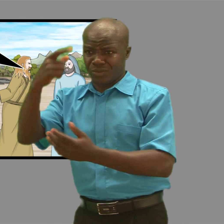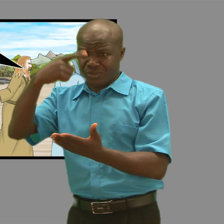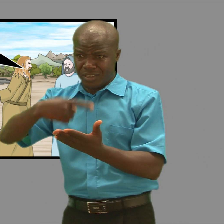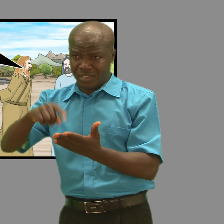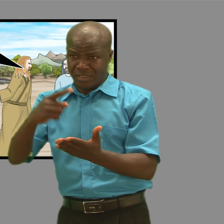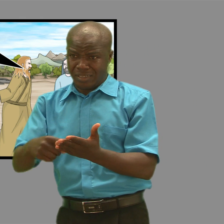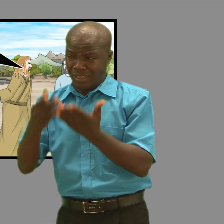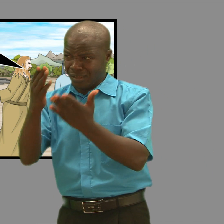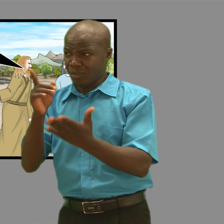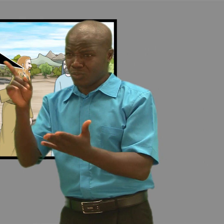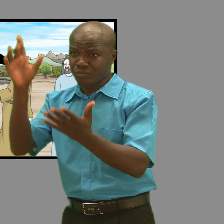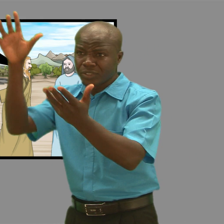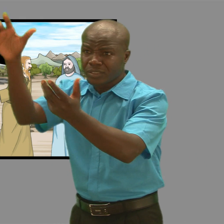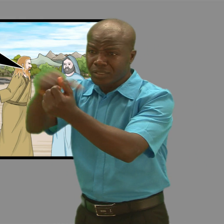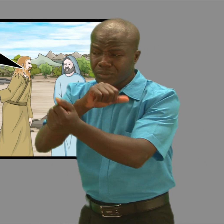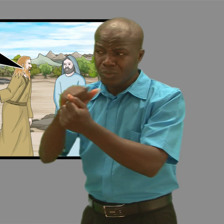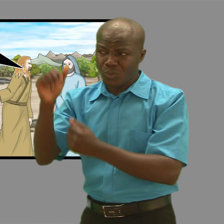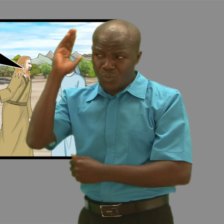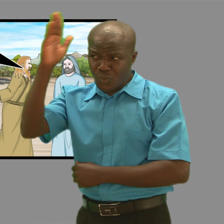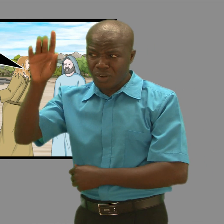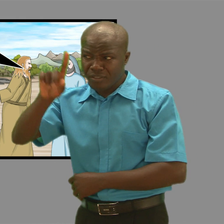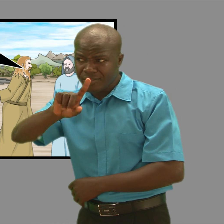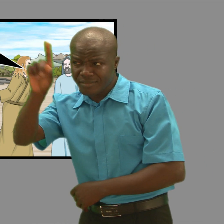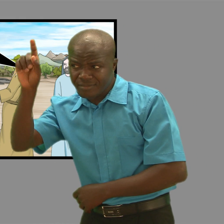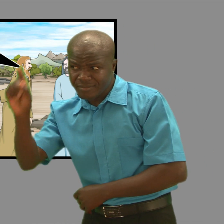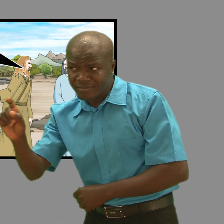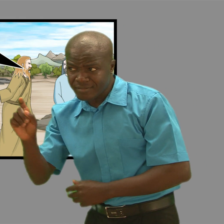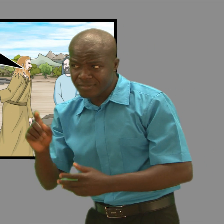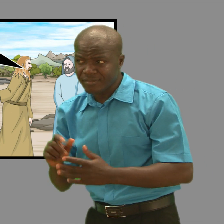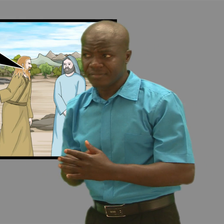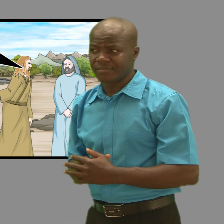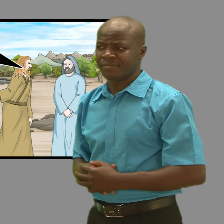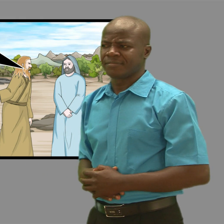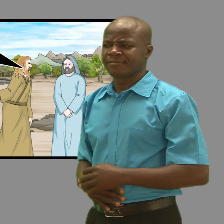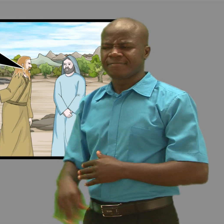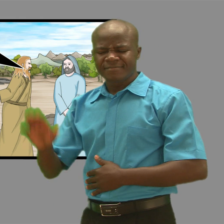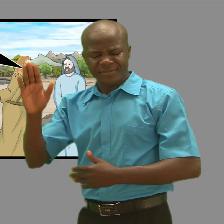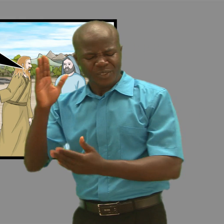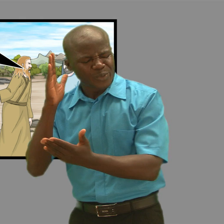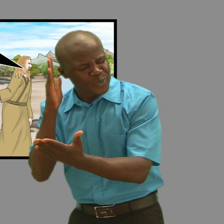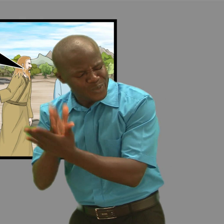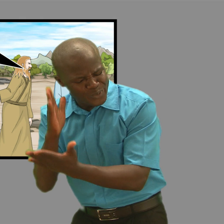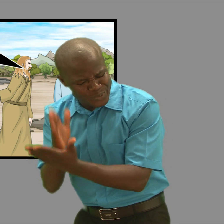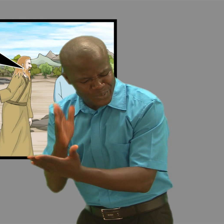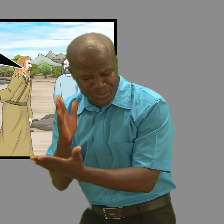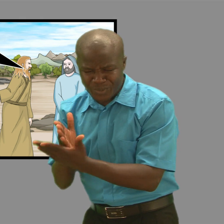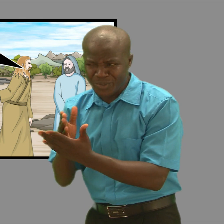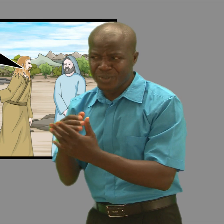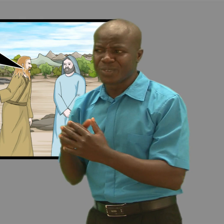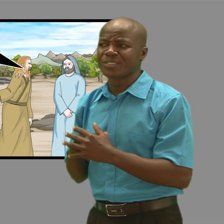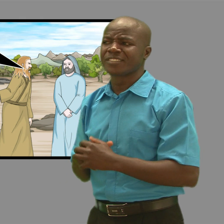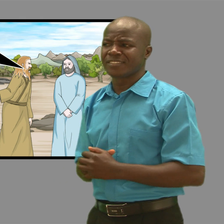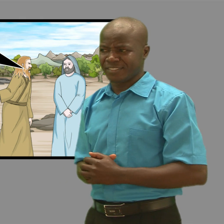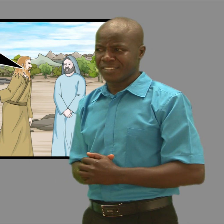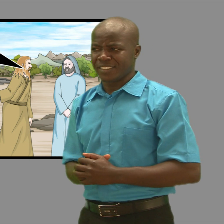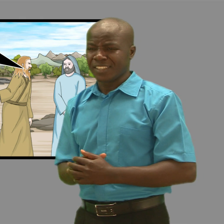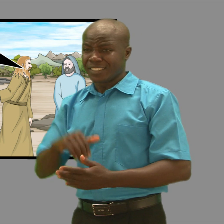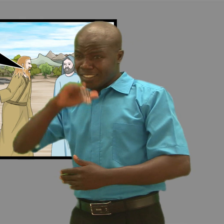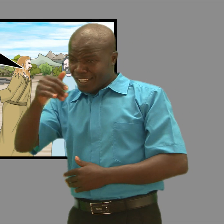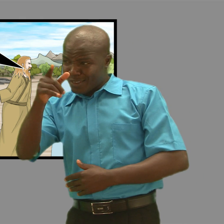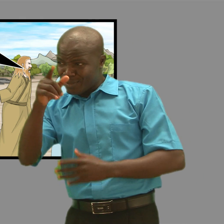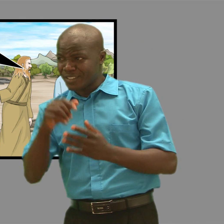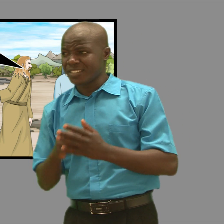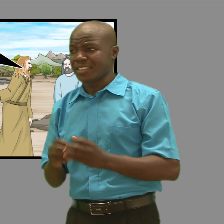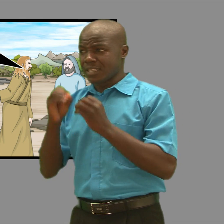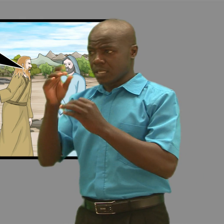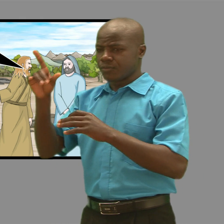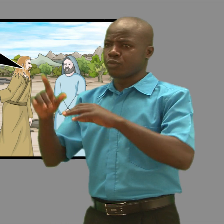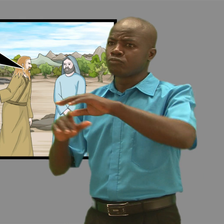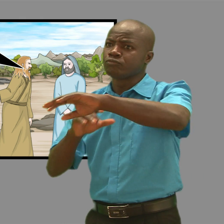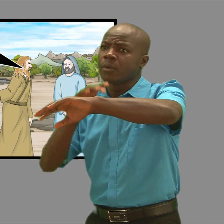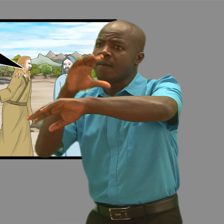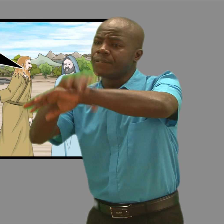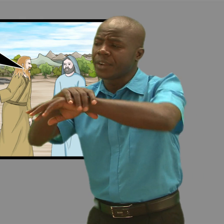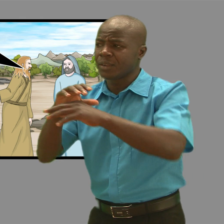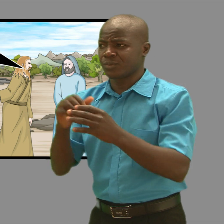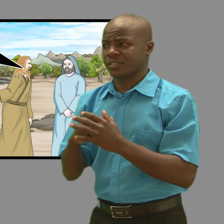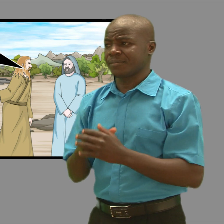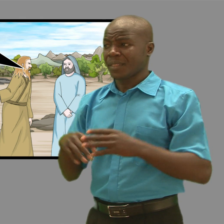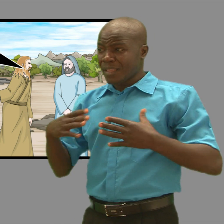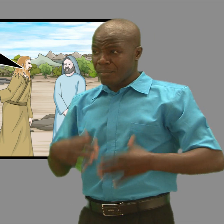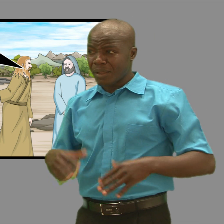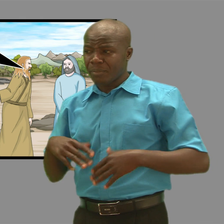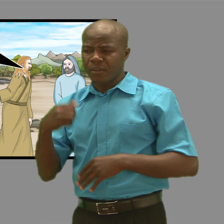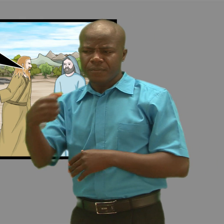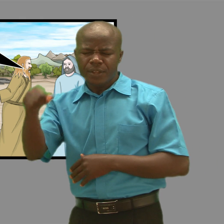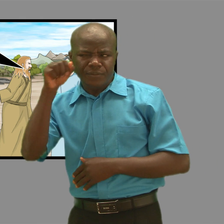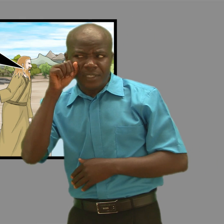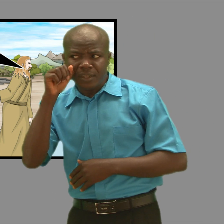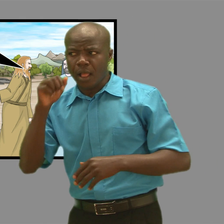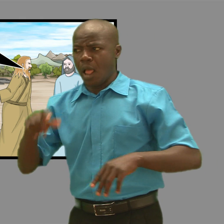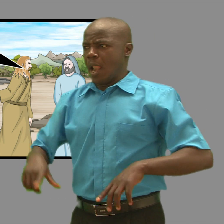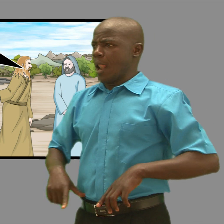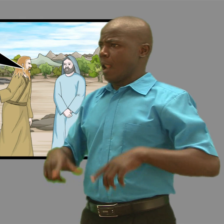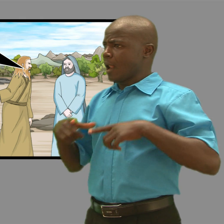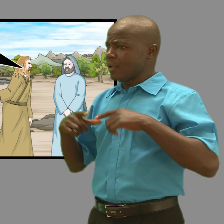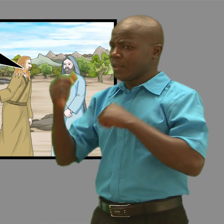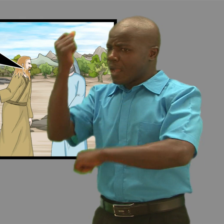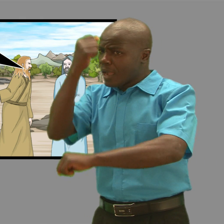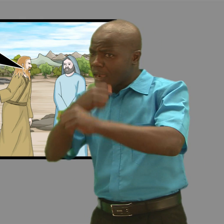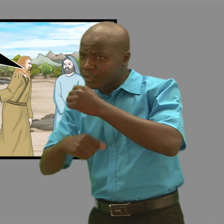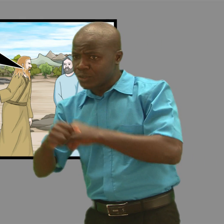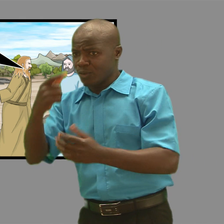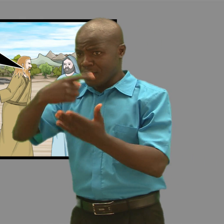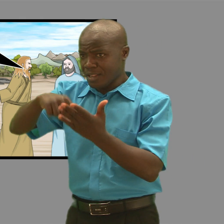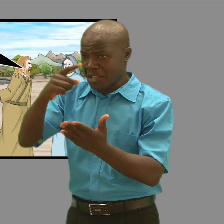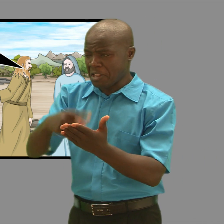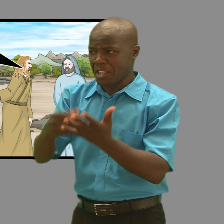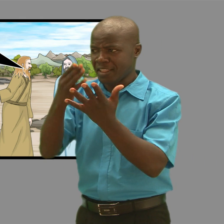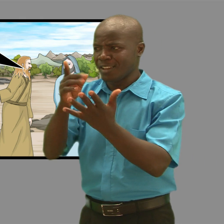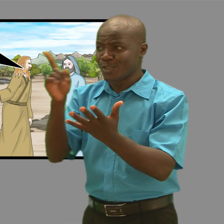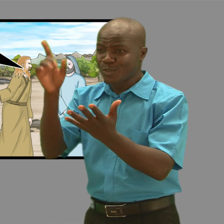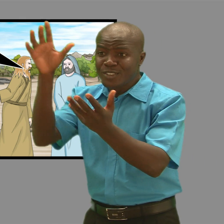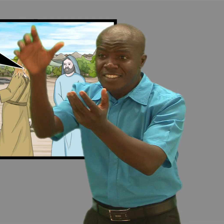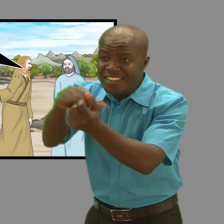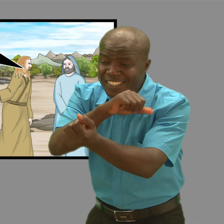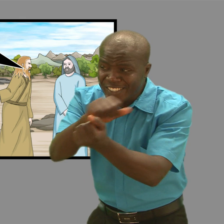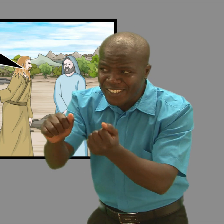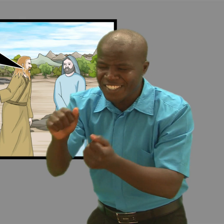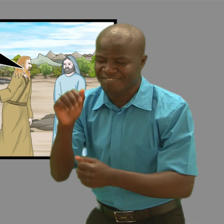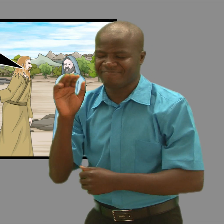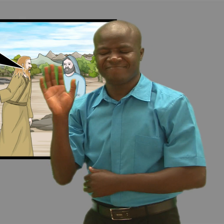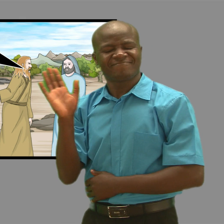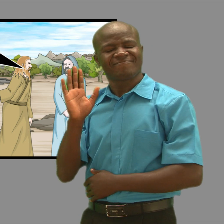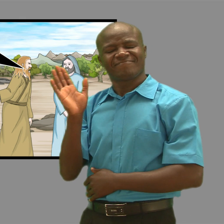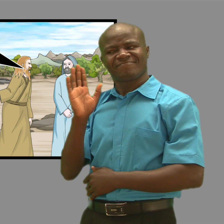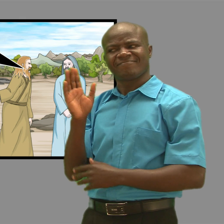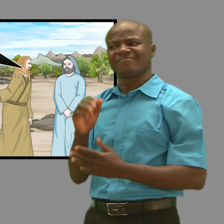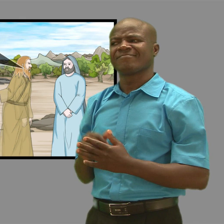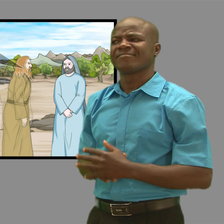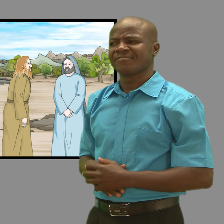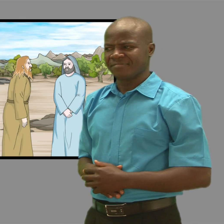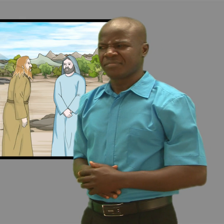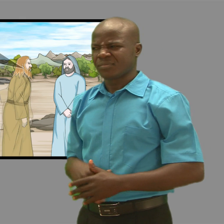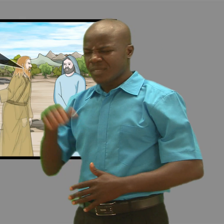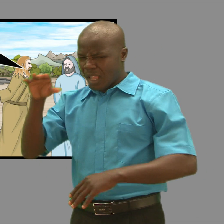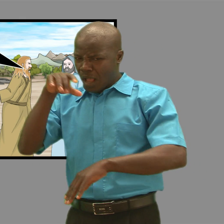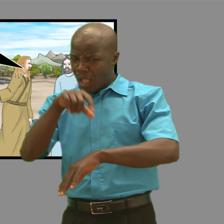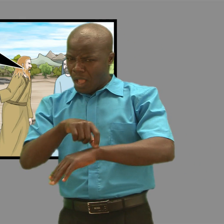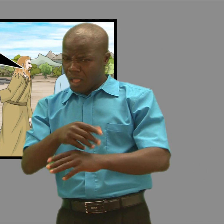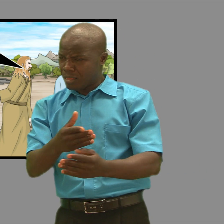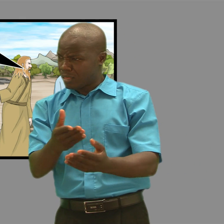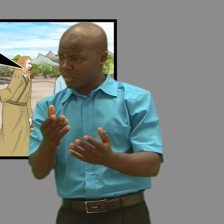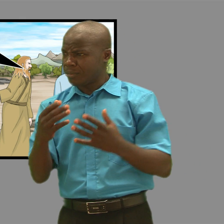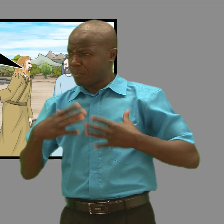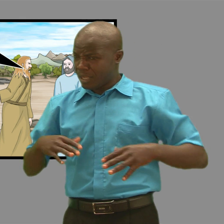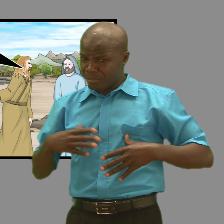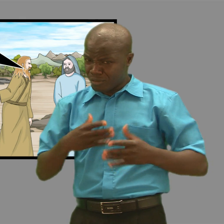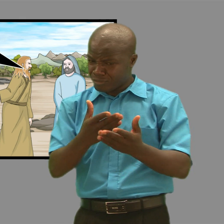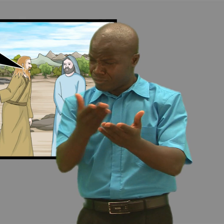Will You really sweep it away and not spare the place for the sake of the fifty righteous ones who are there?